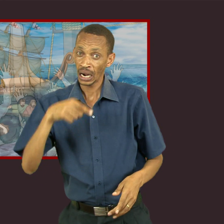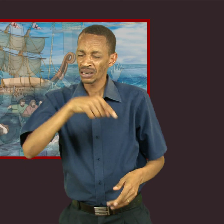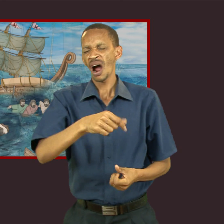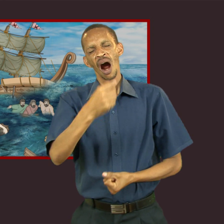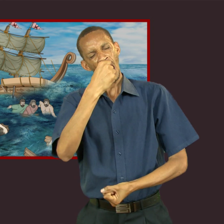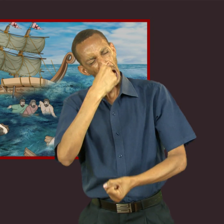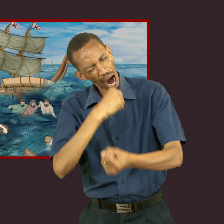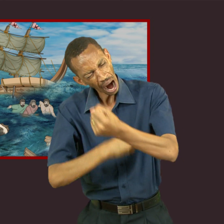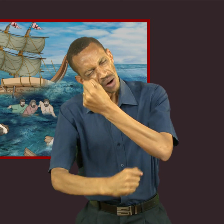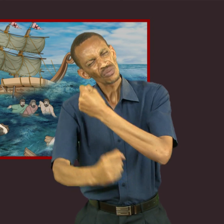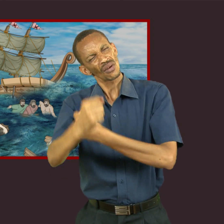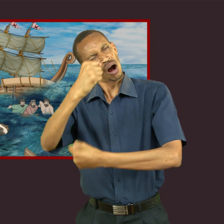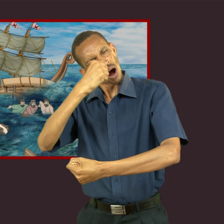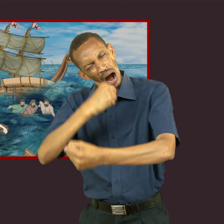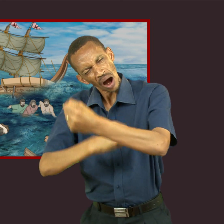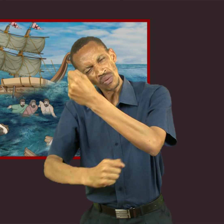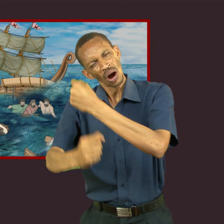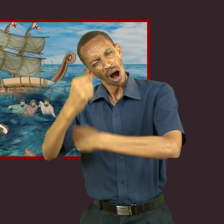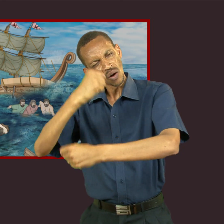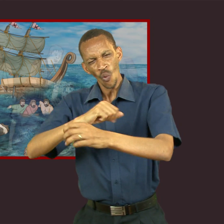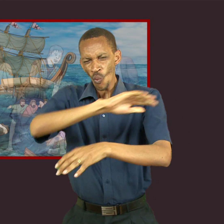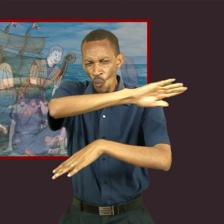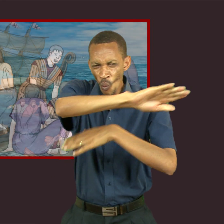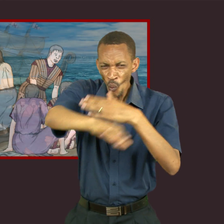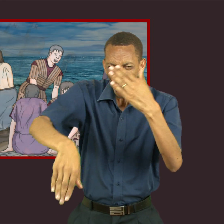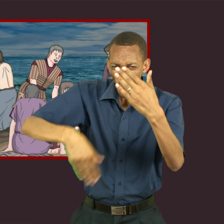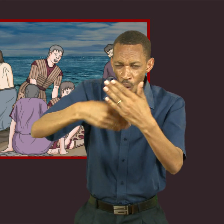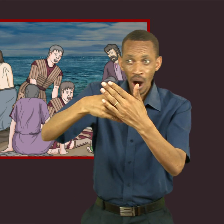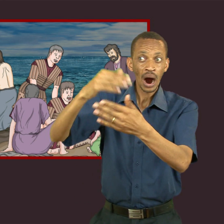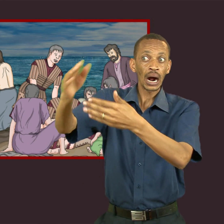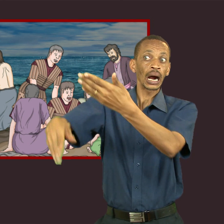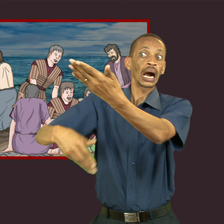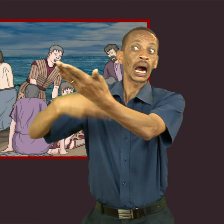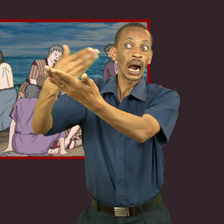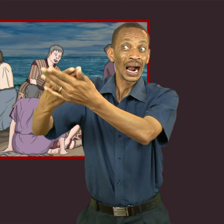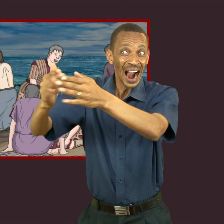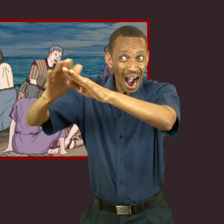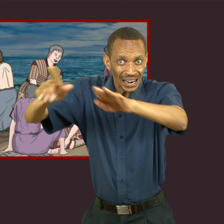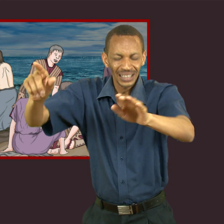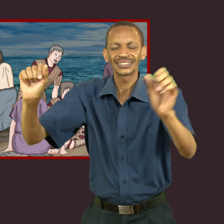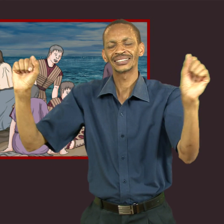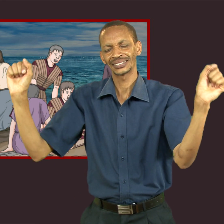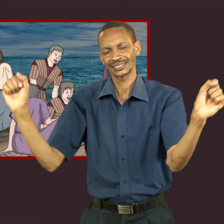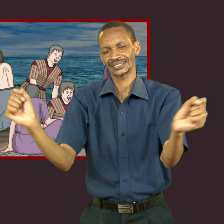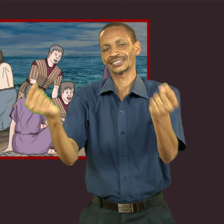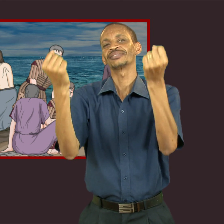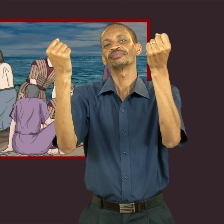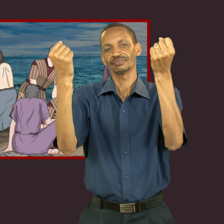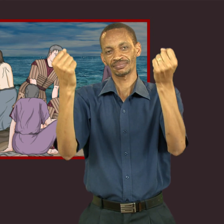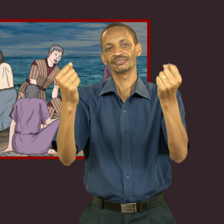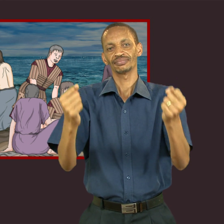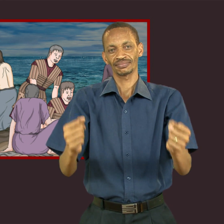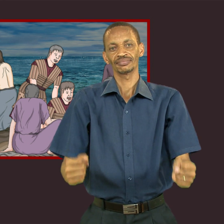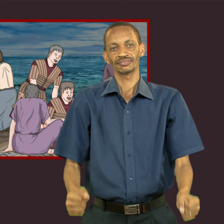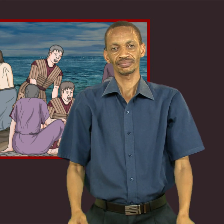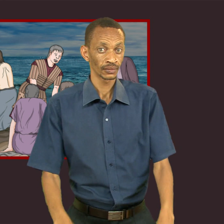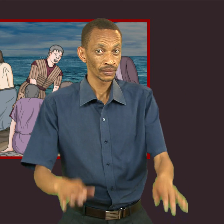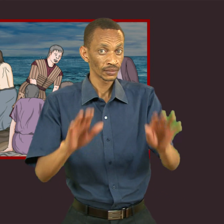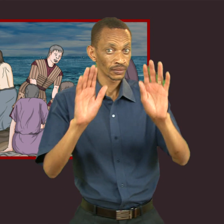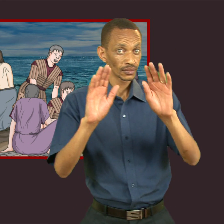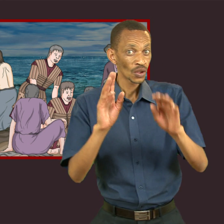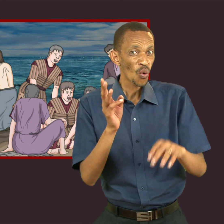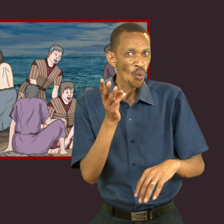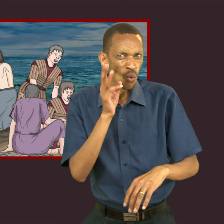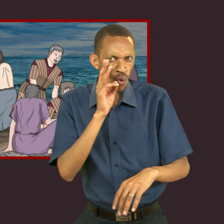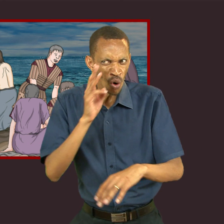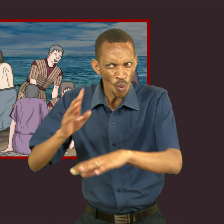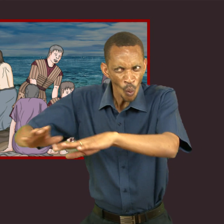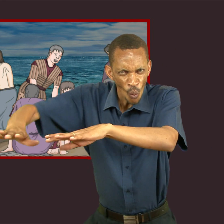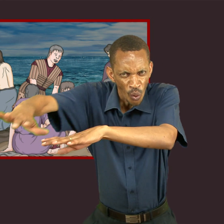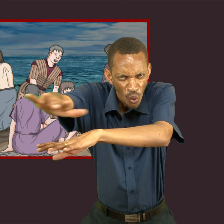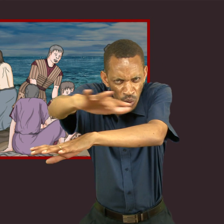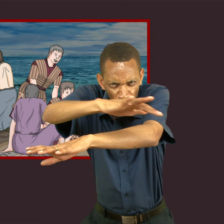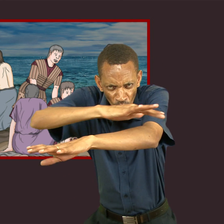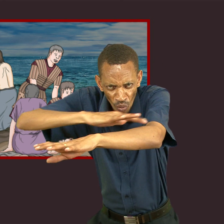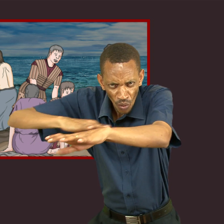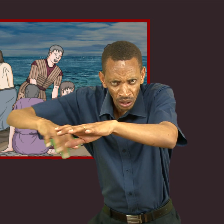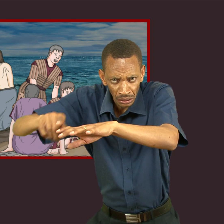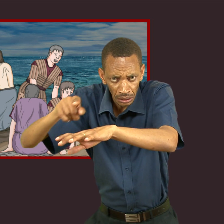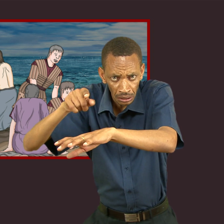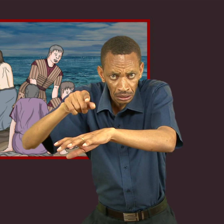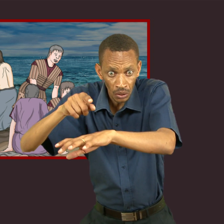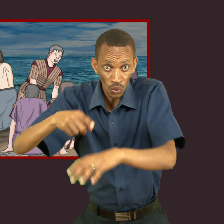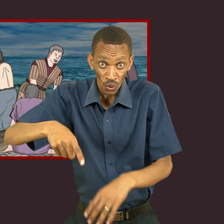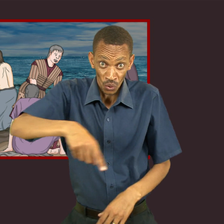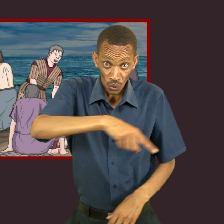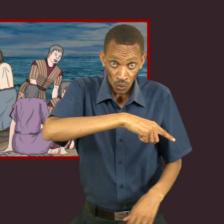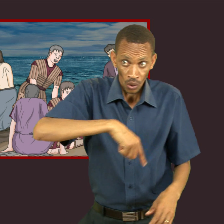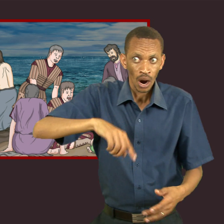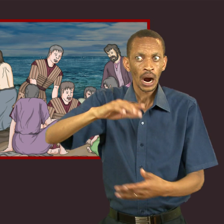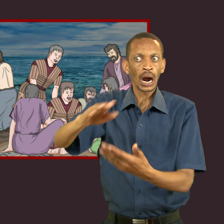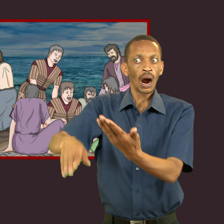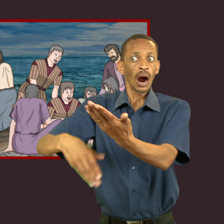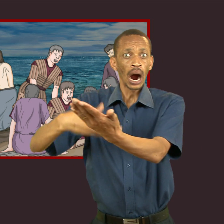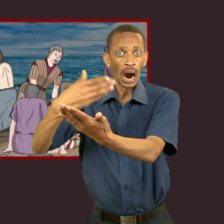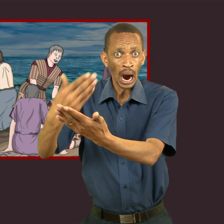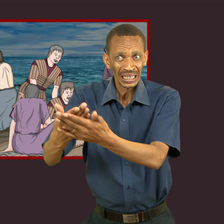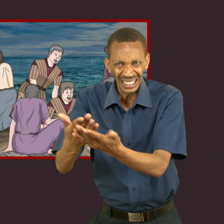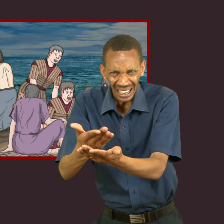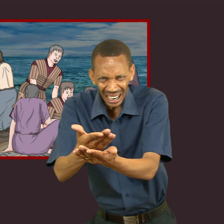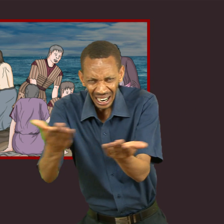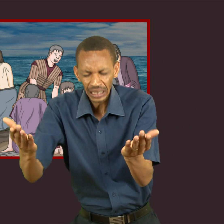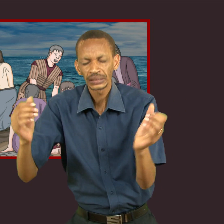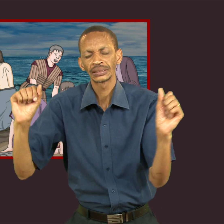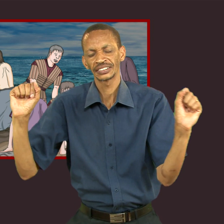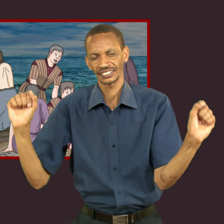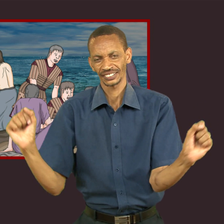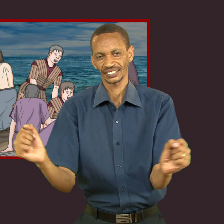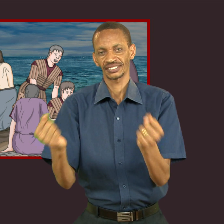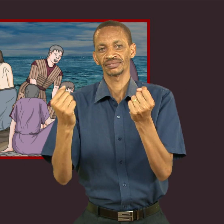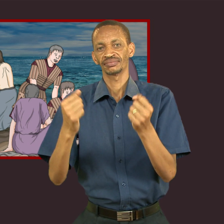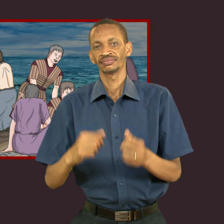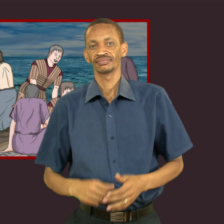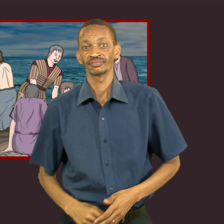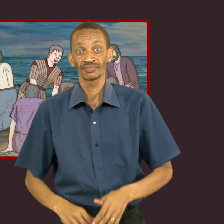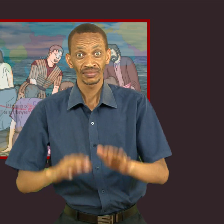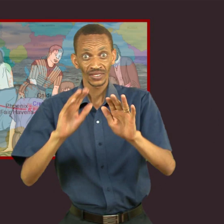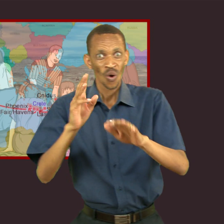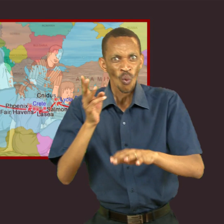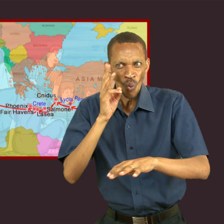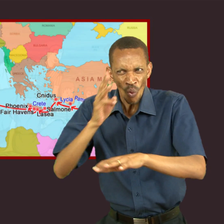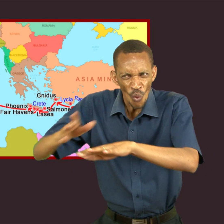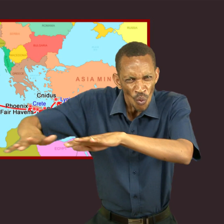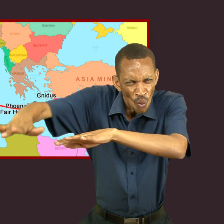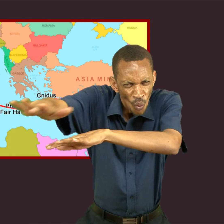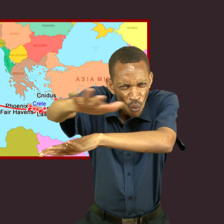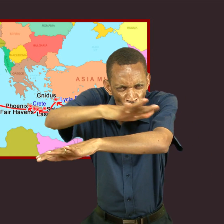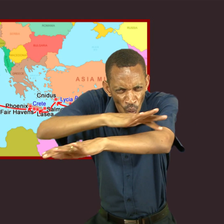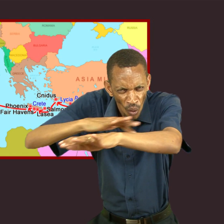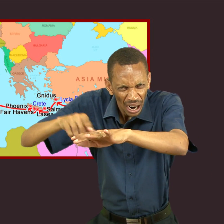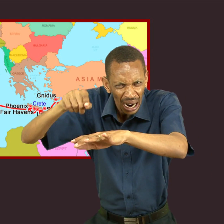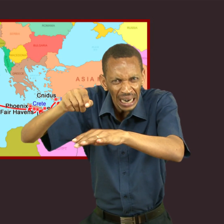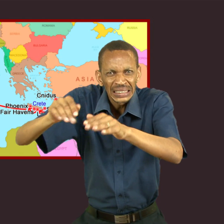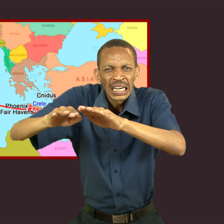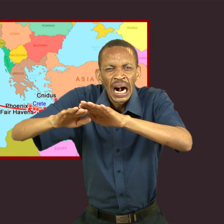In this way everyone was brought safely to land.